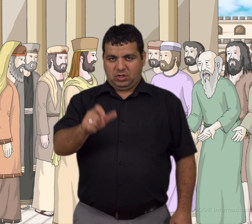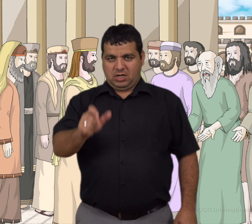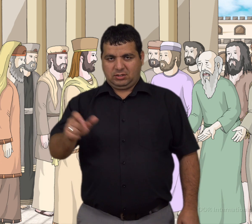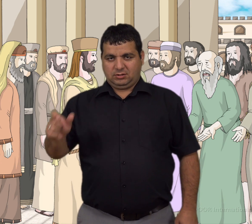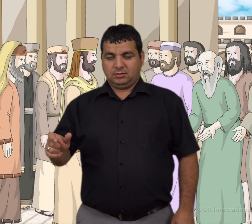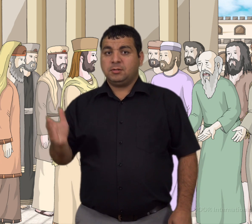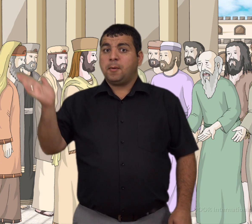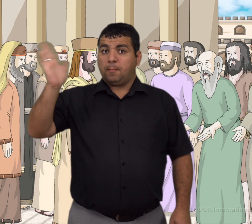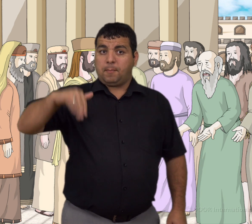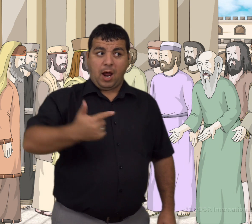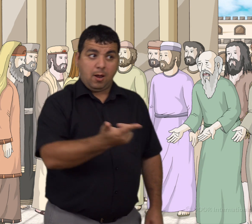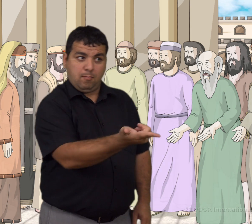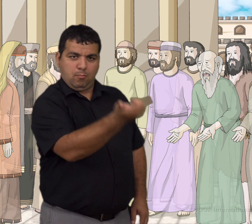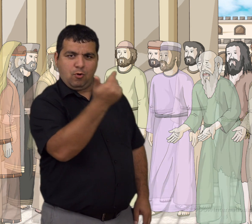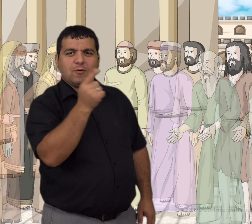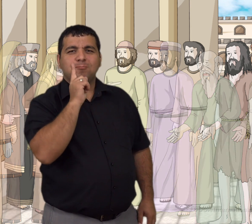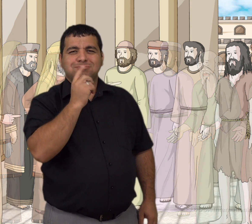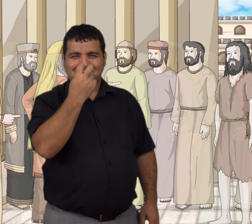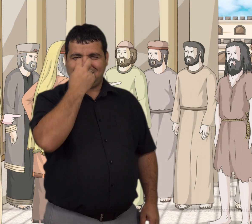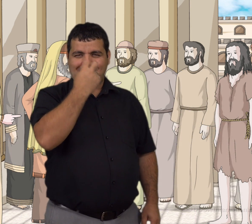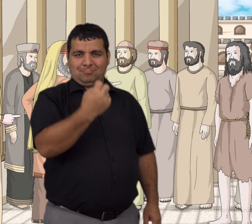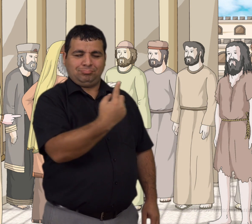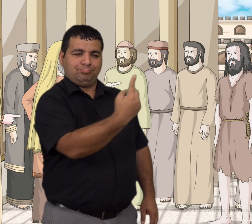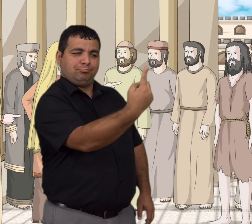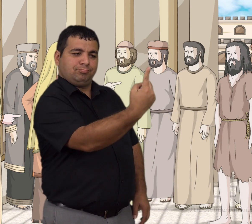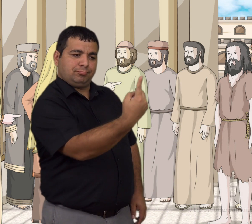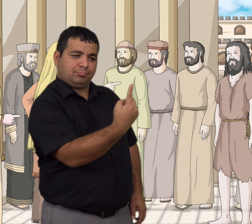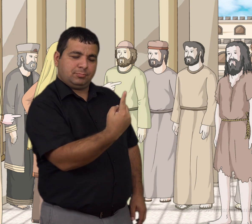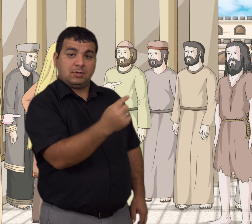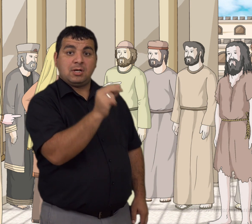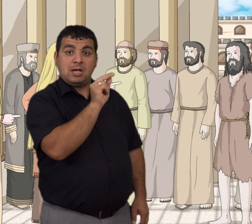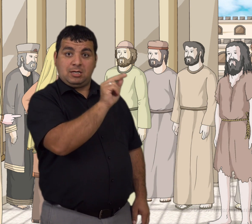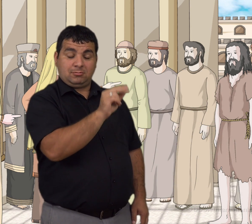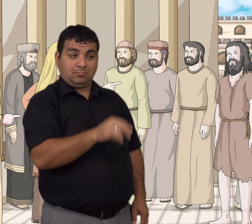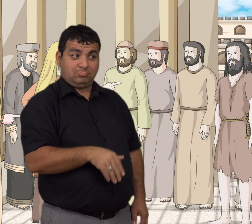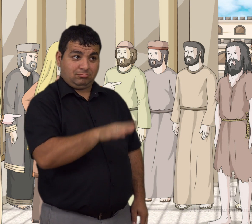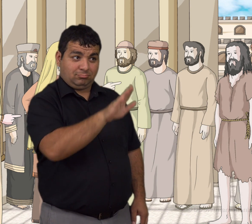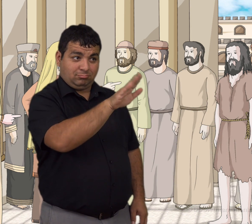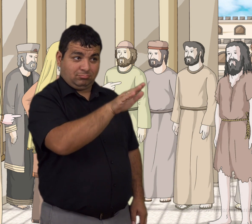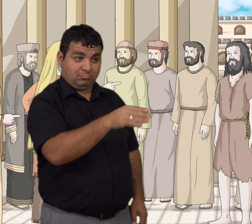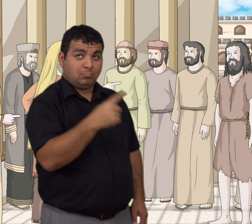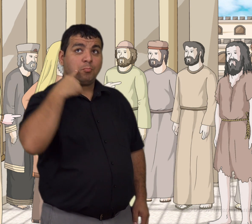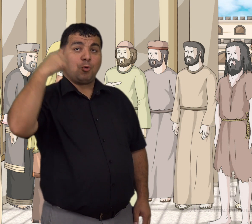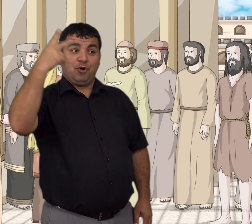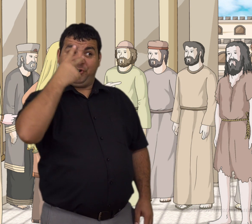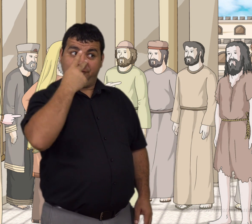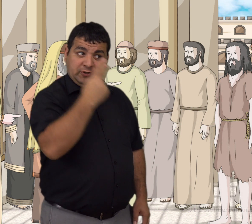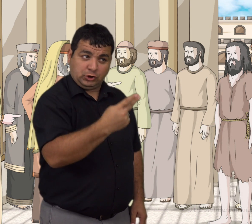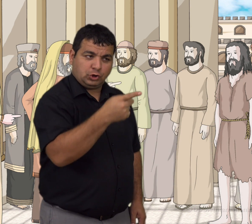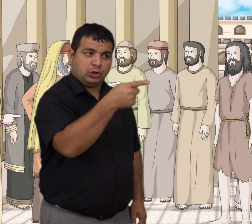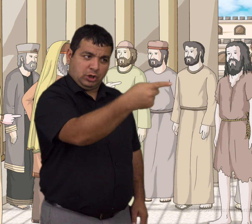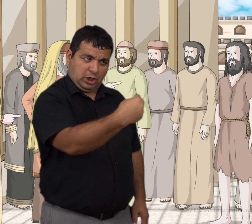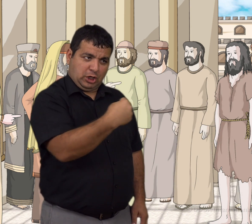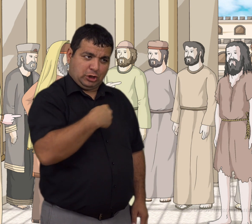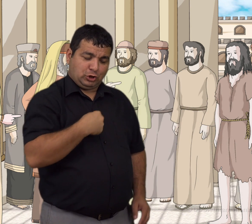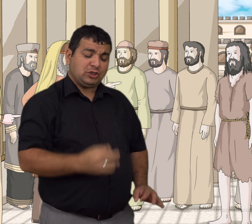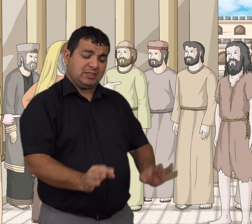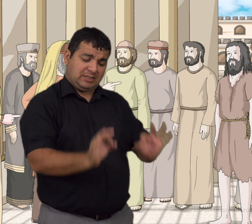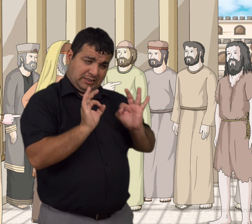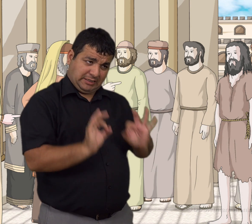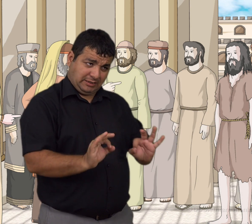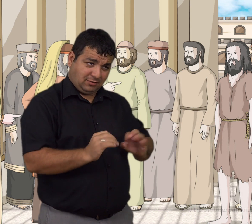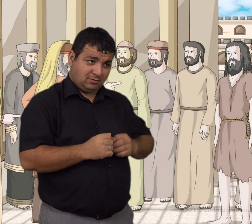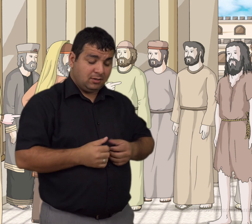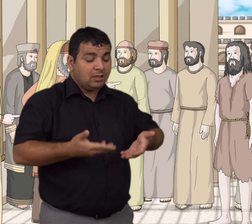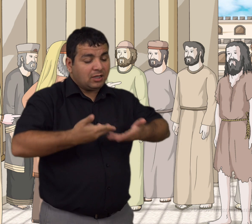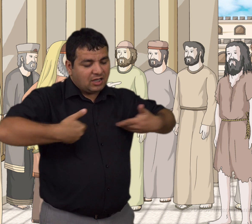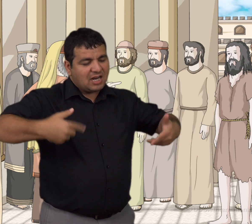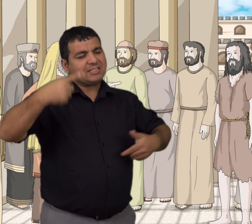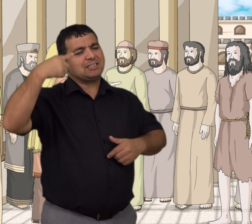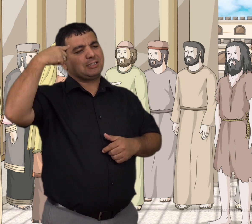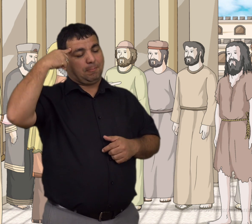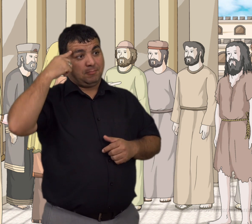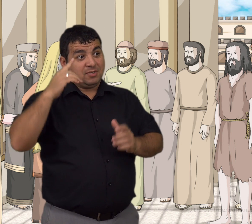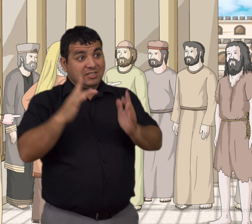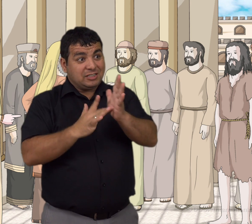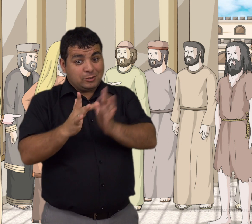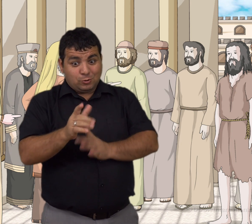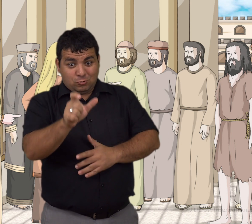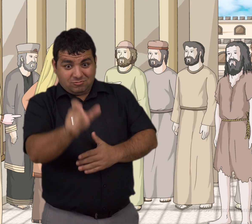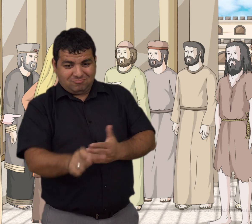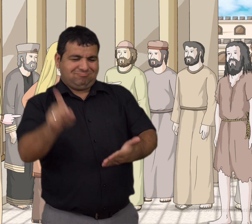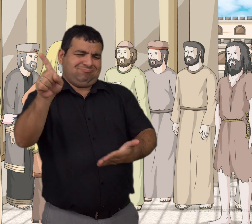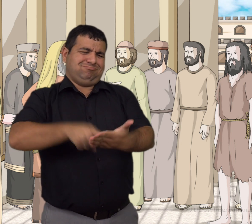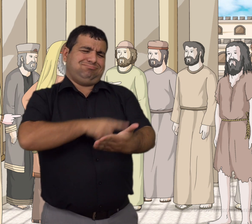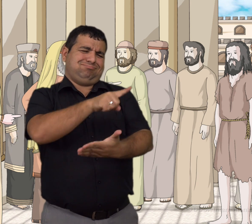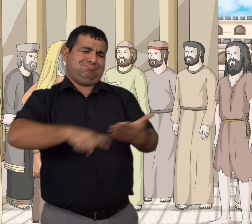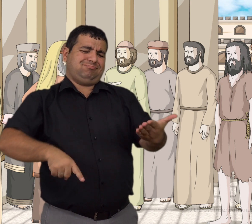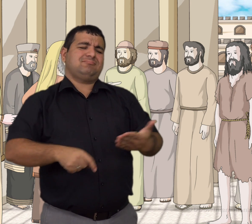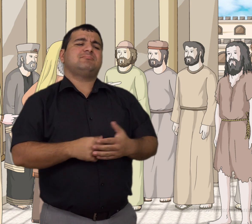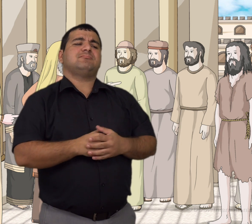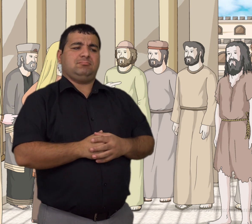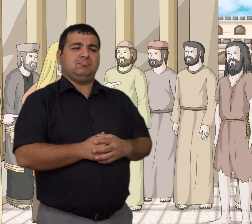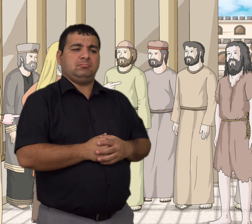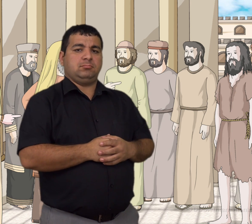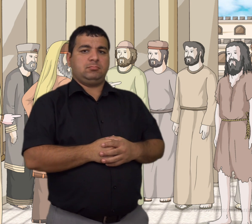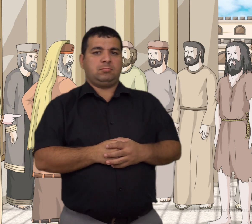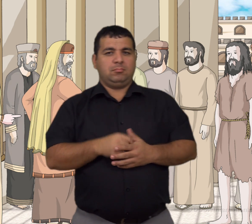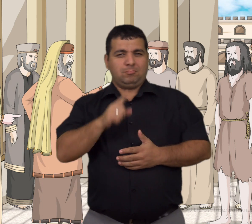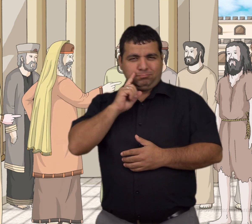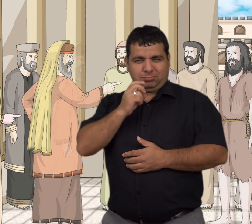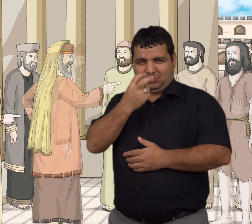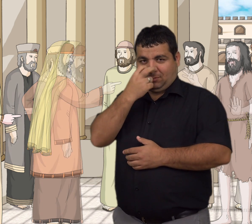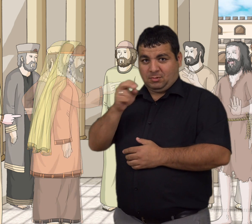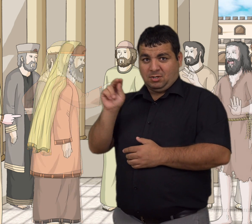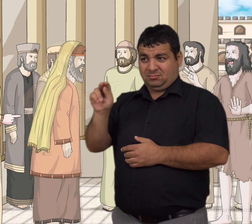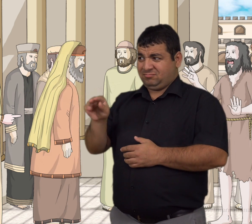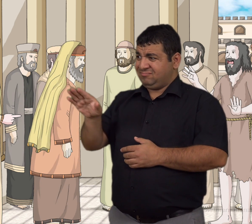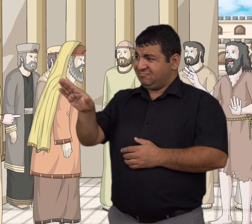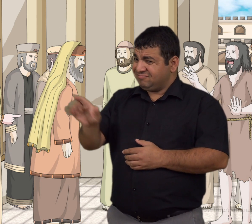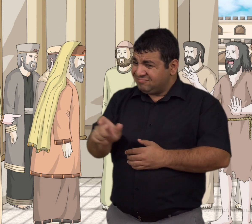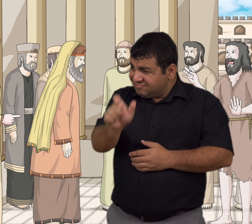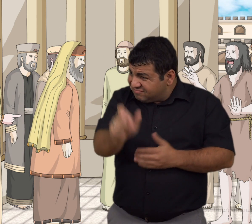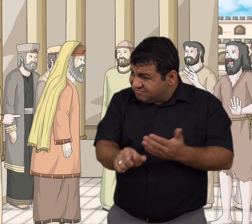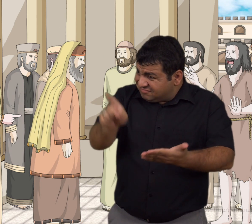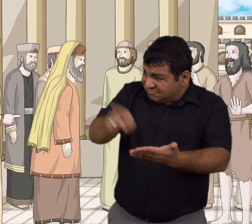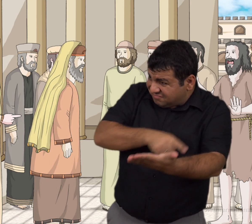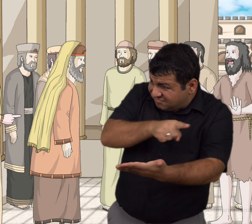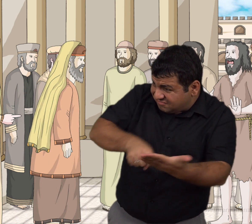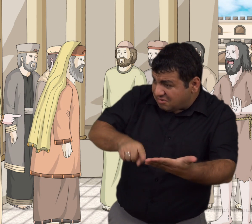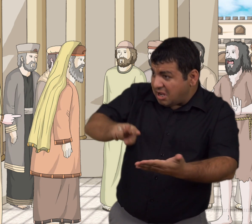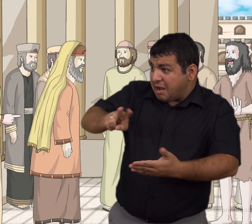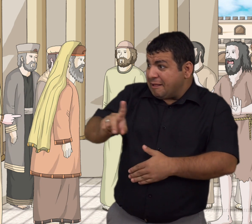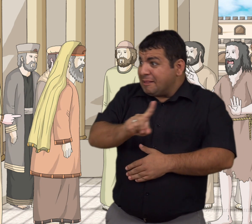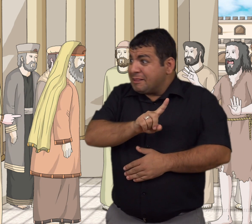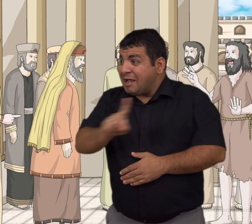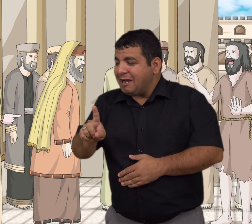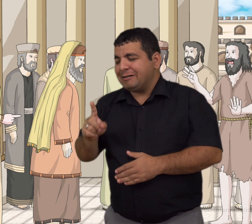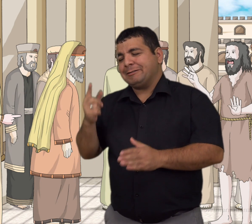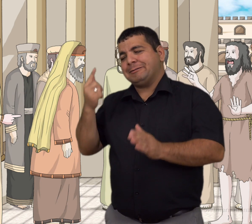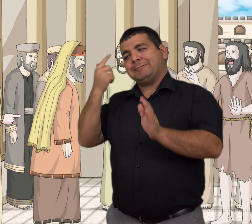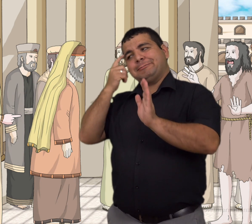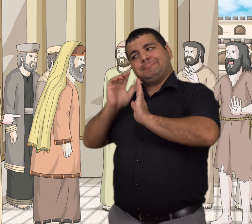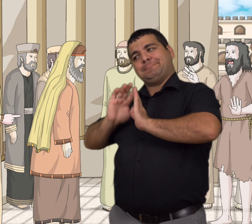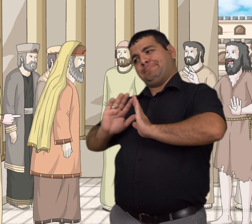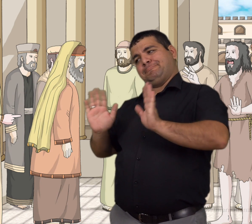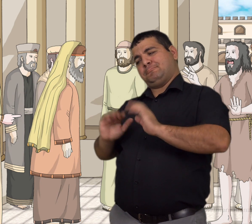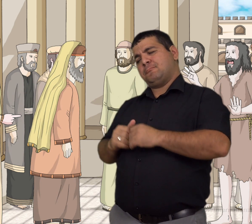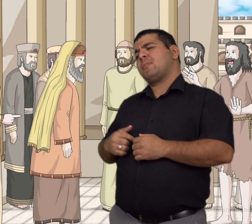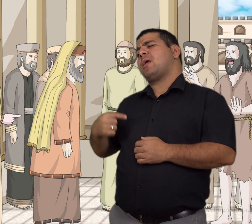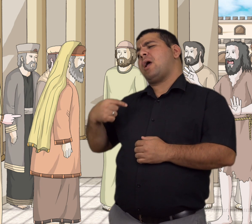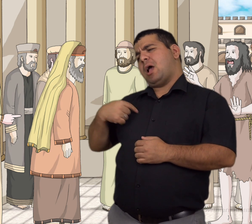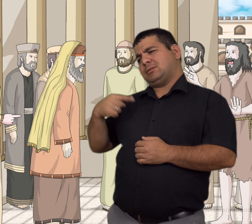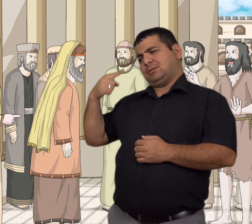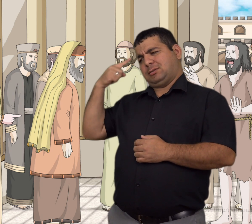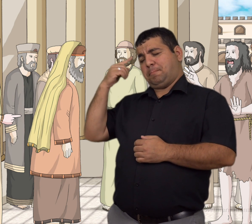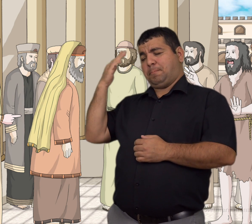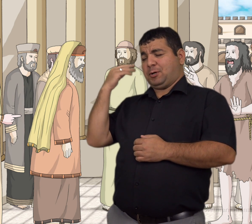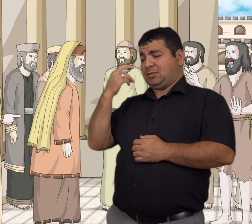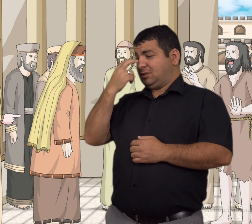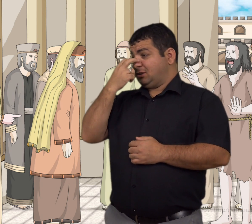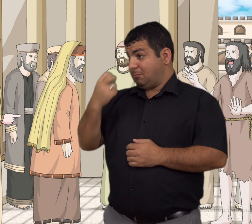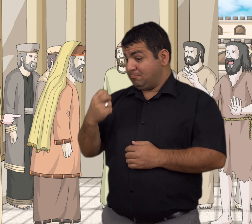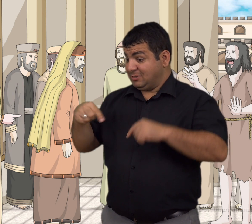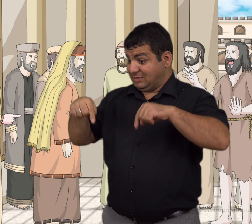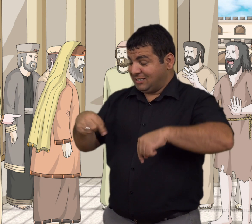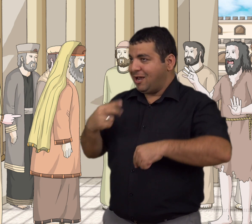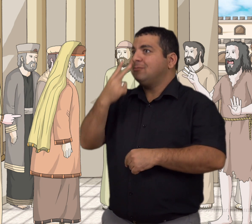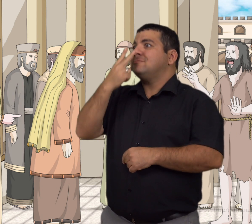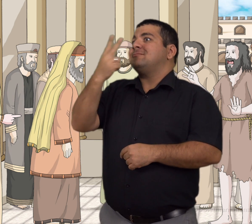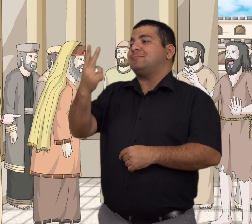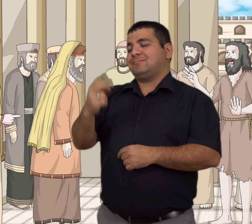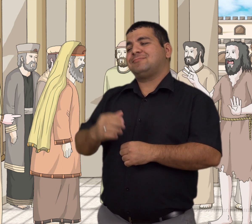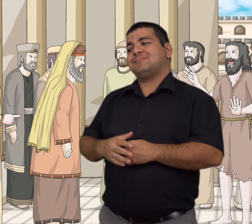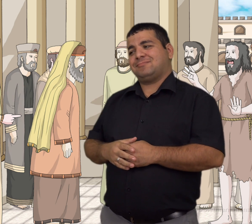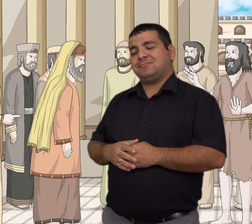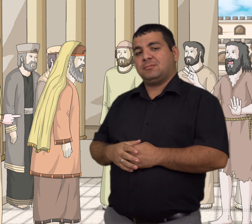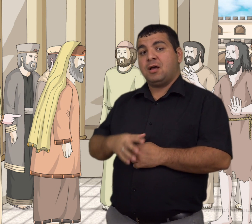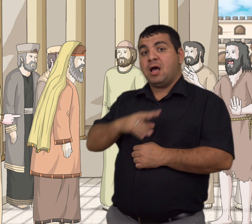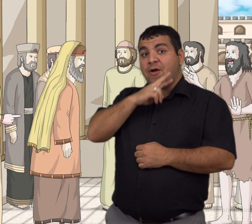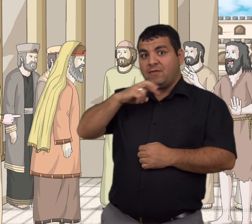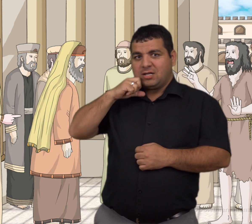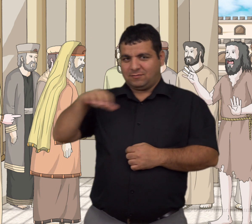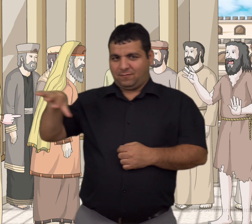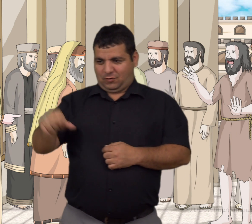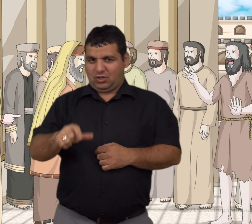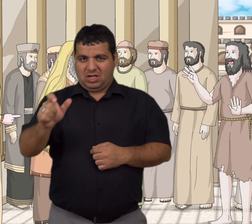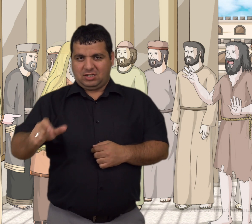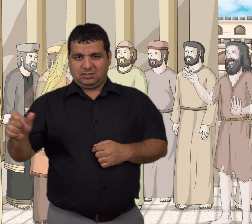So a second time they called for the man who had been blind and said, “Give glory to God! We know that this man is a sinner.” He answered, “Whether He is a sinner I do not know.